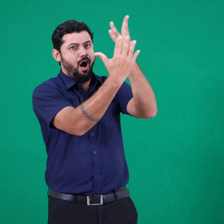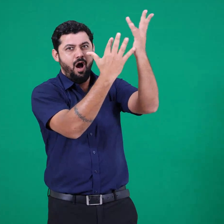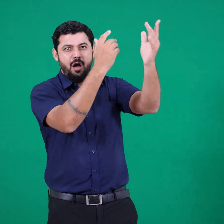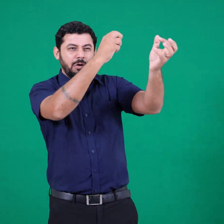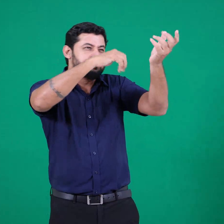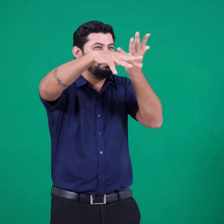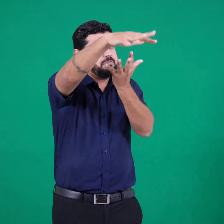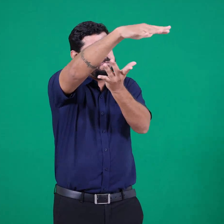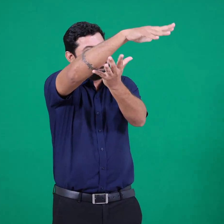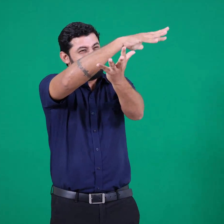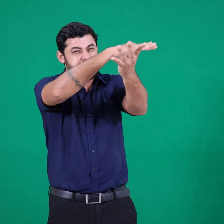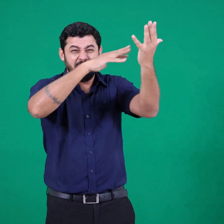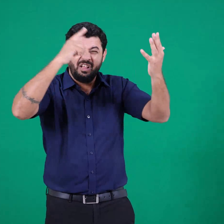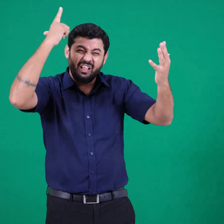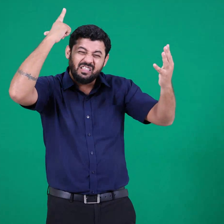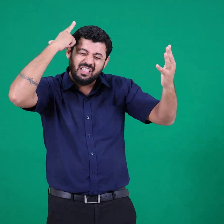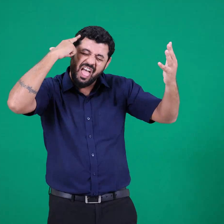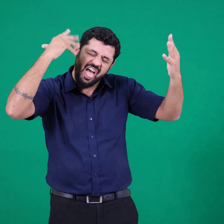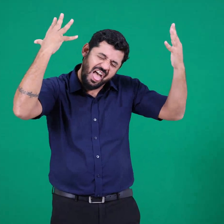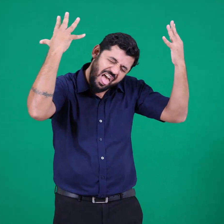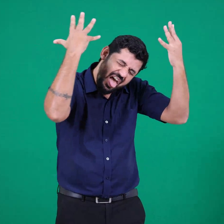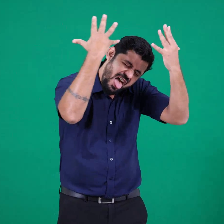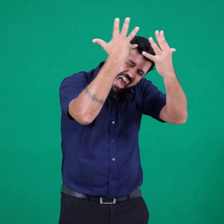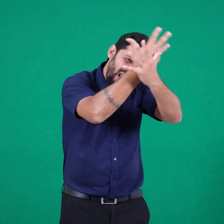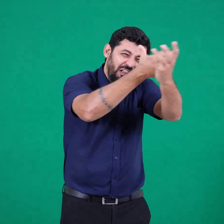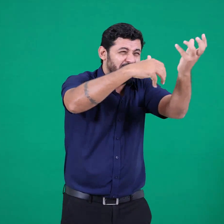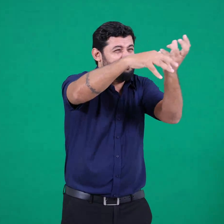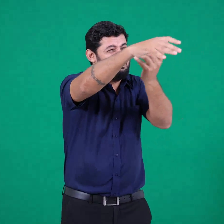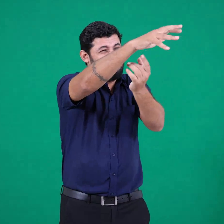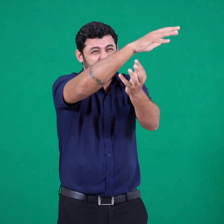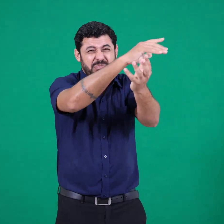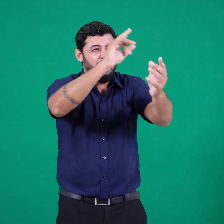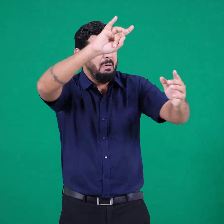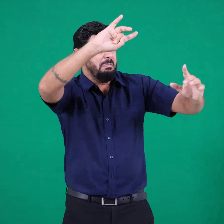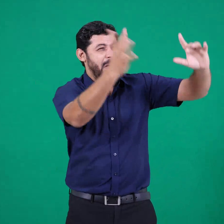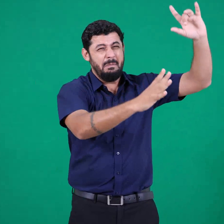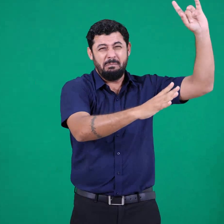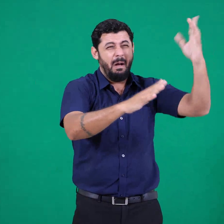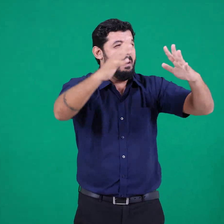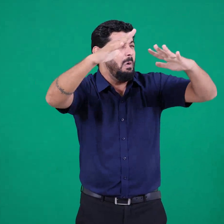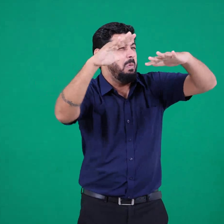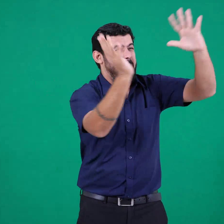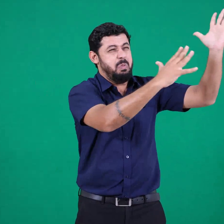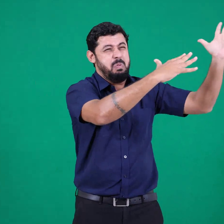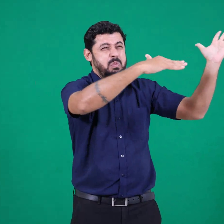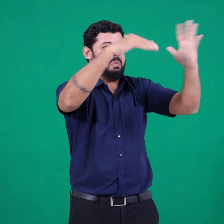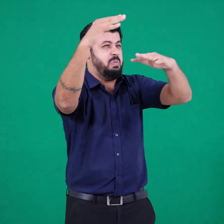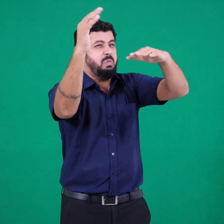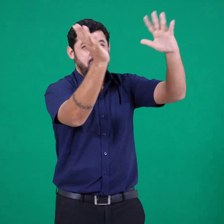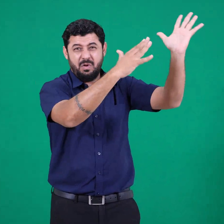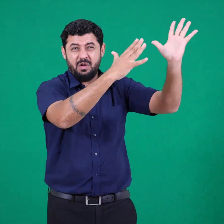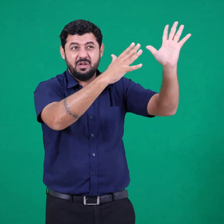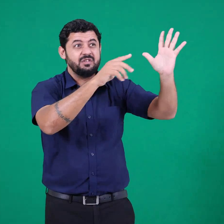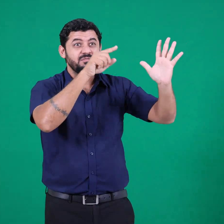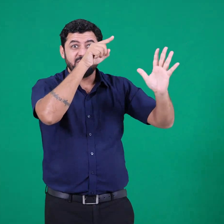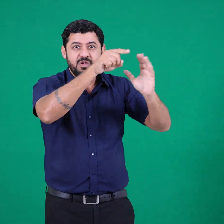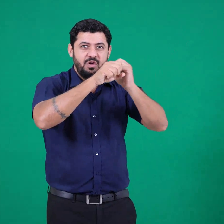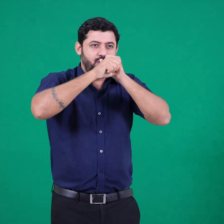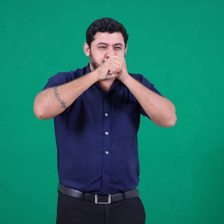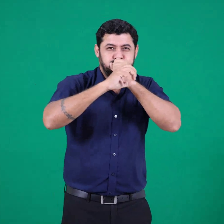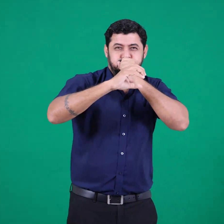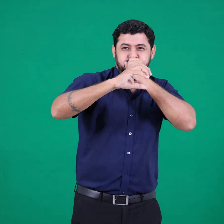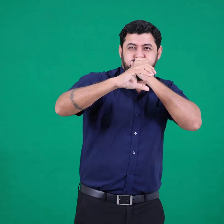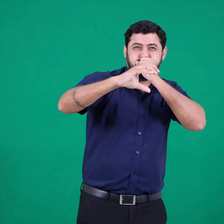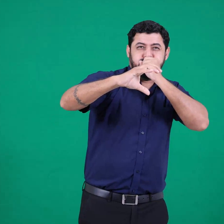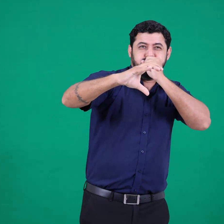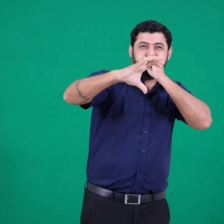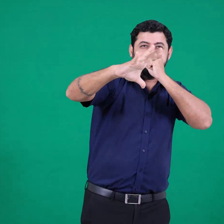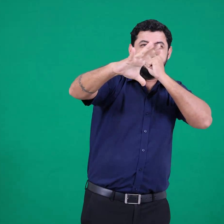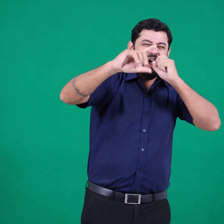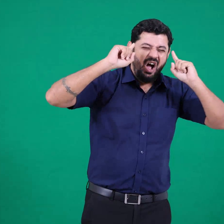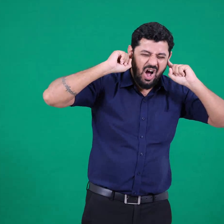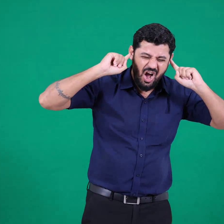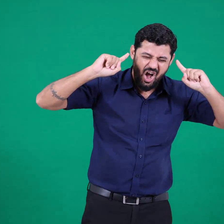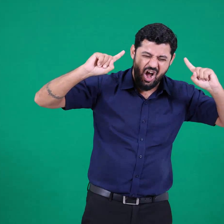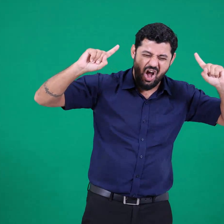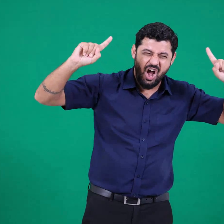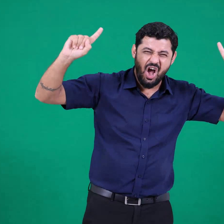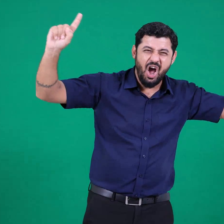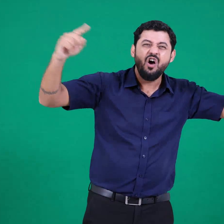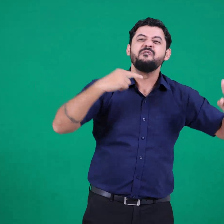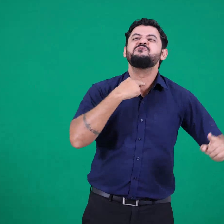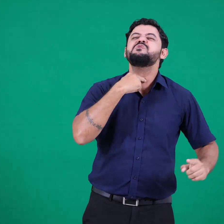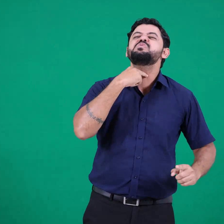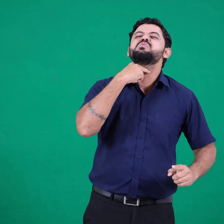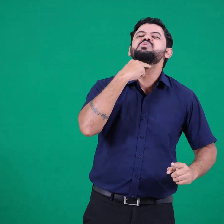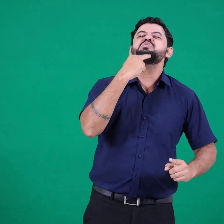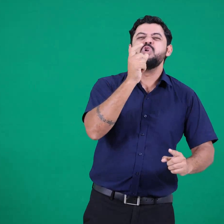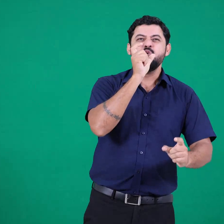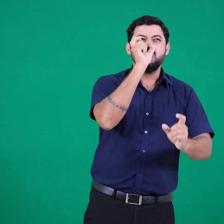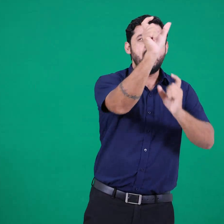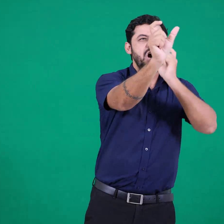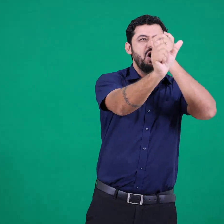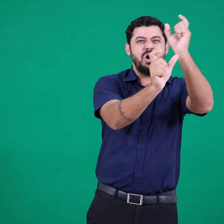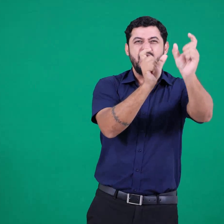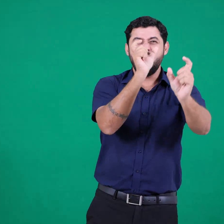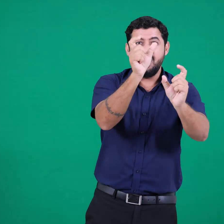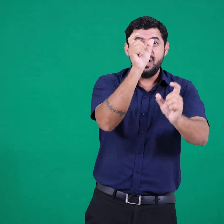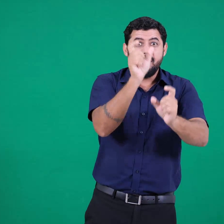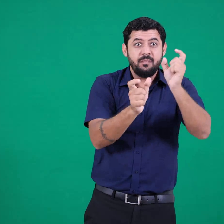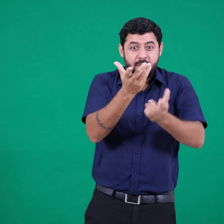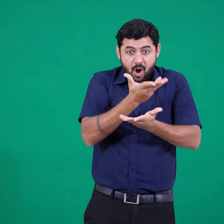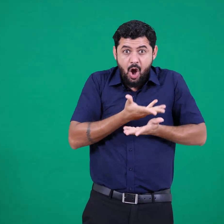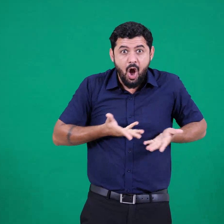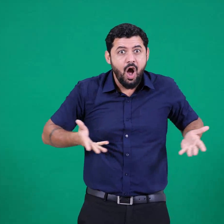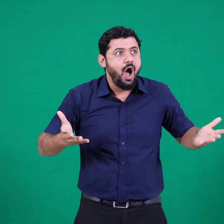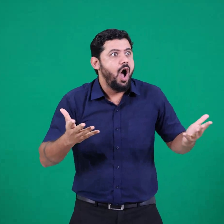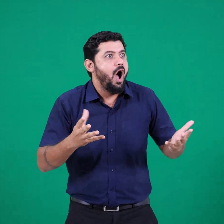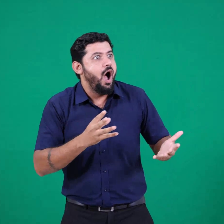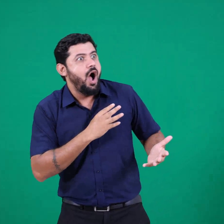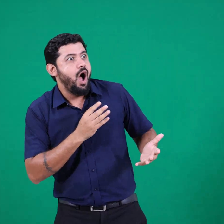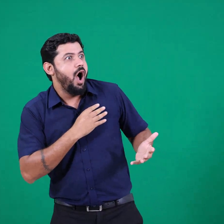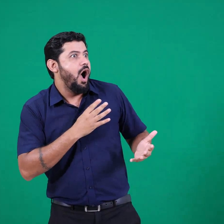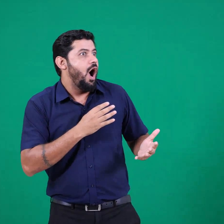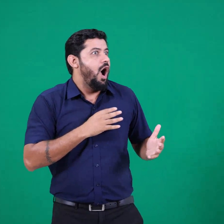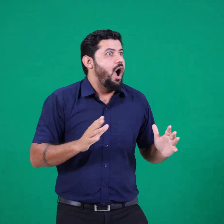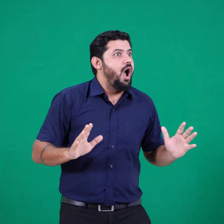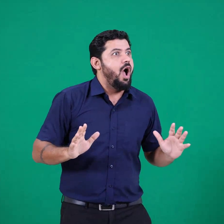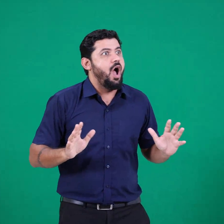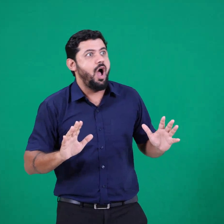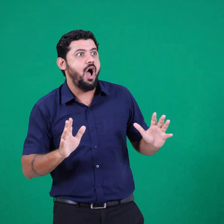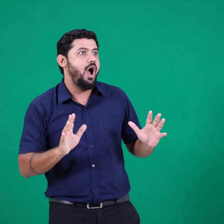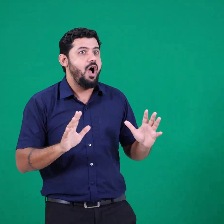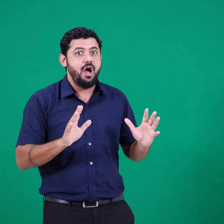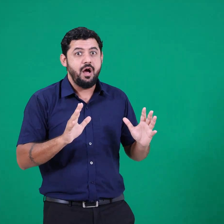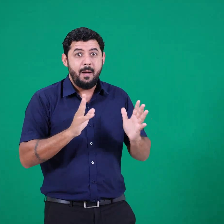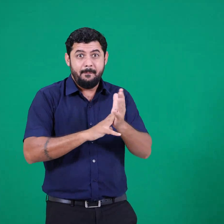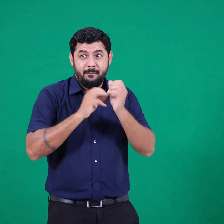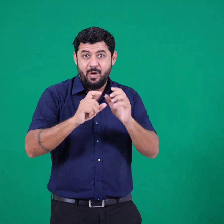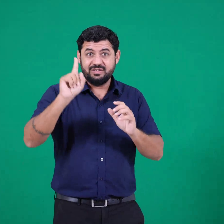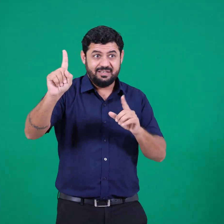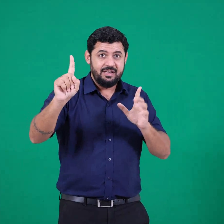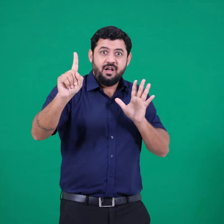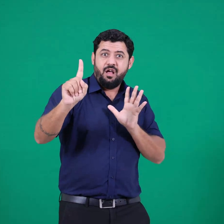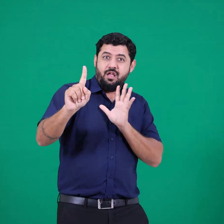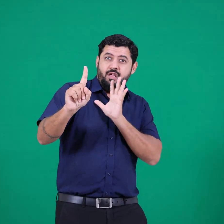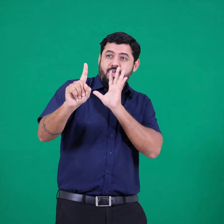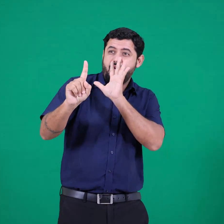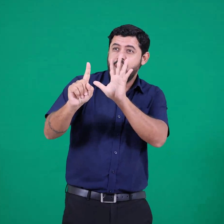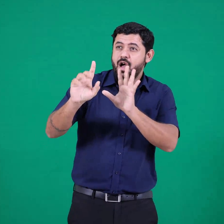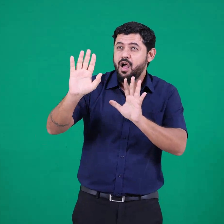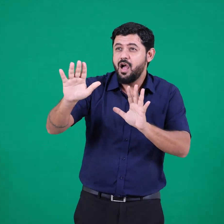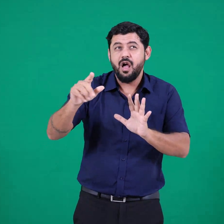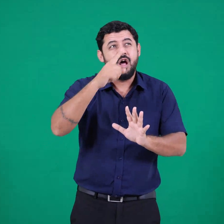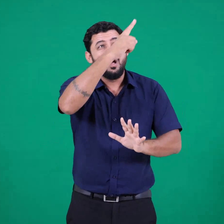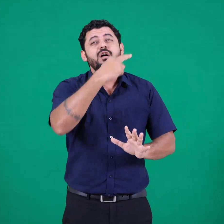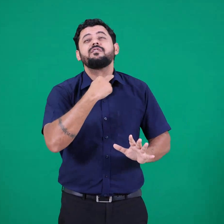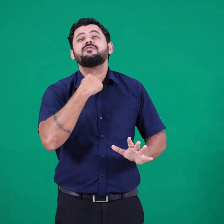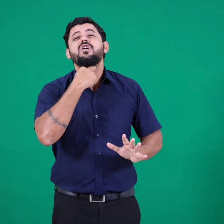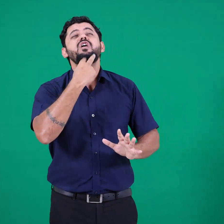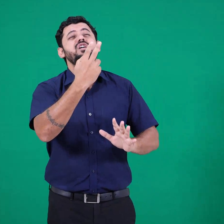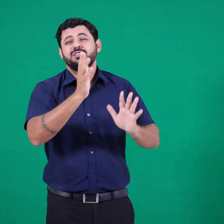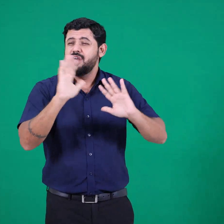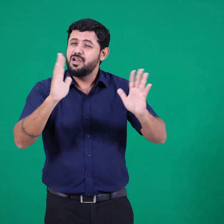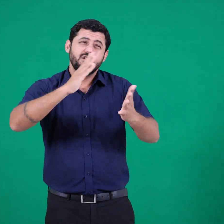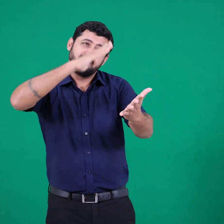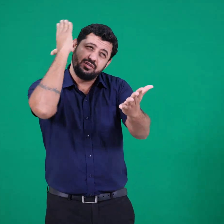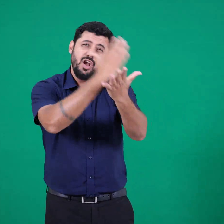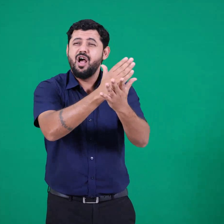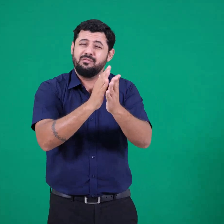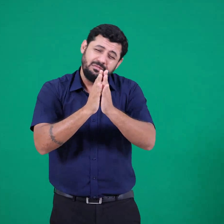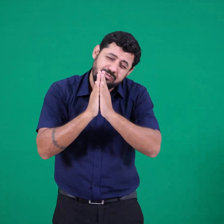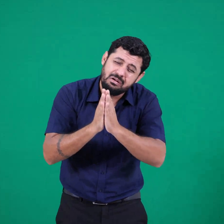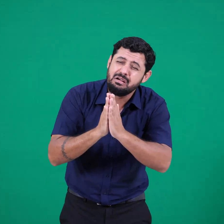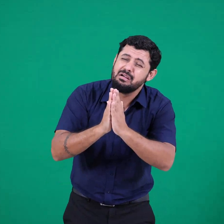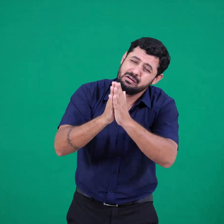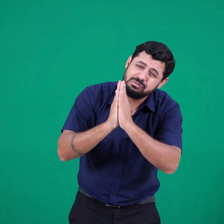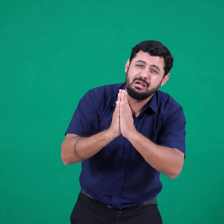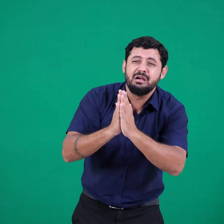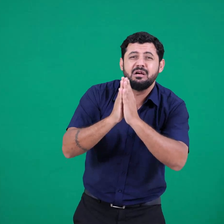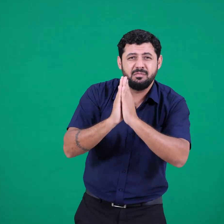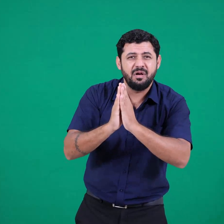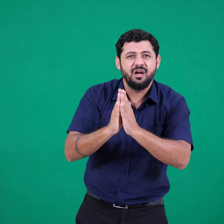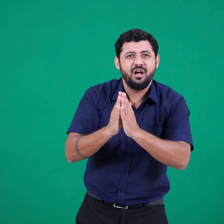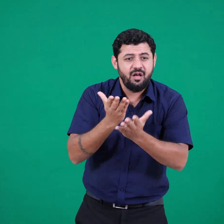to a trumpet blast or to a voice that made its hearers beg that no further word be spoken.